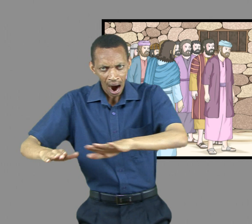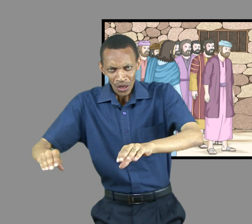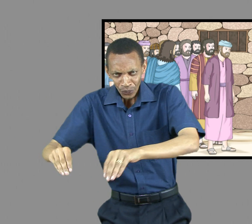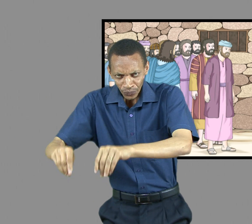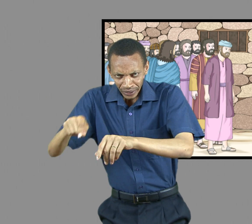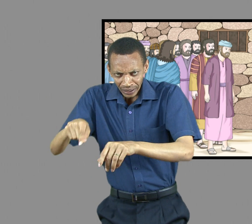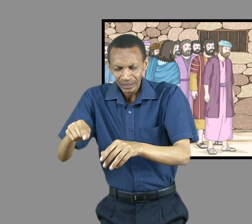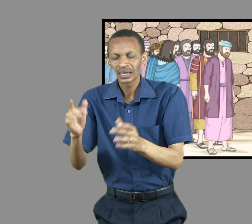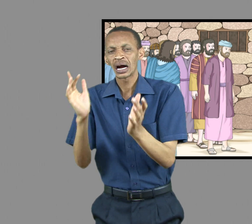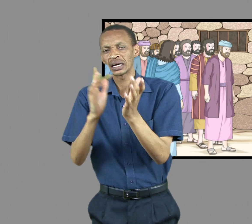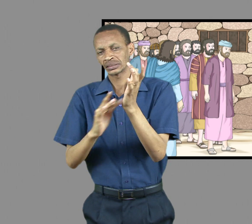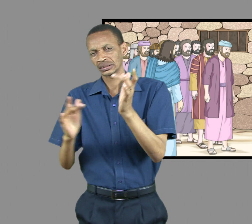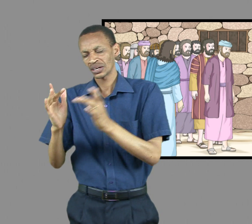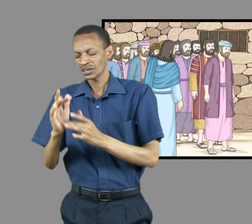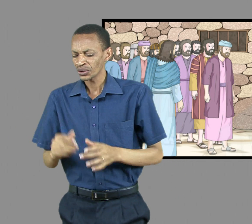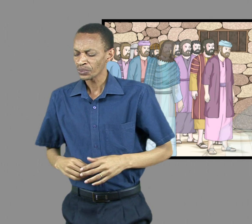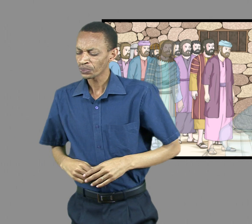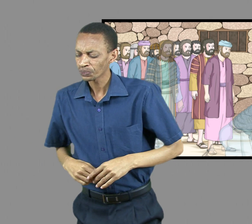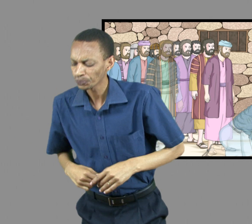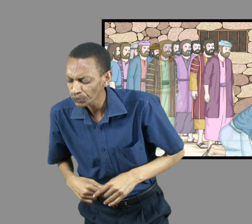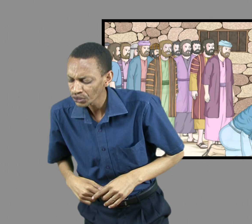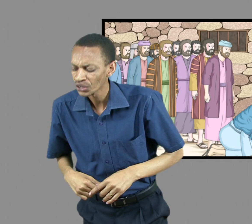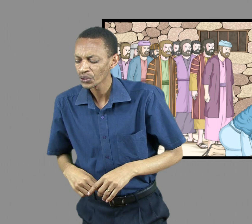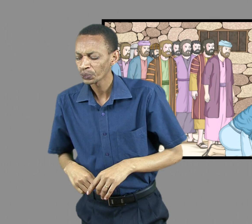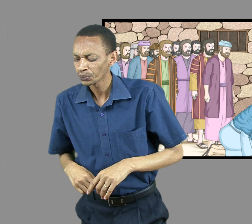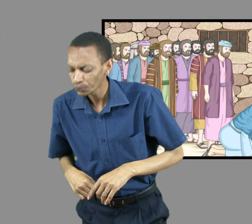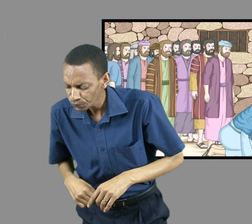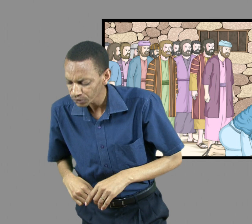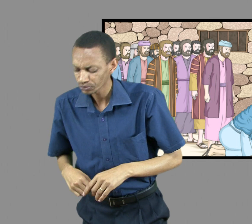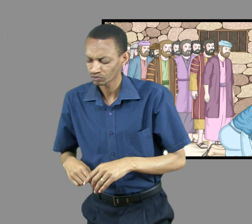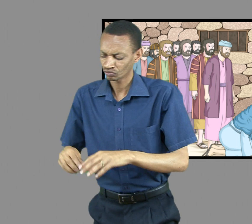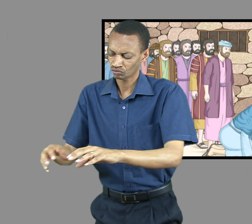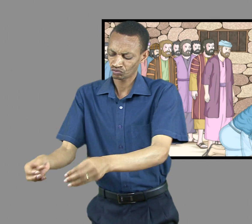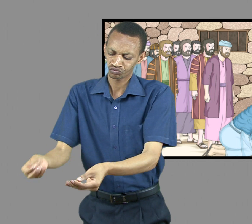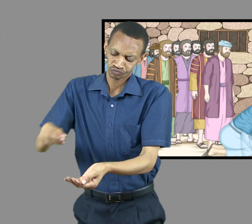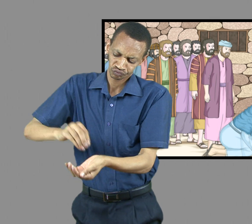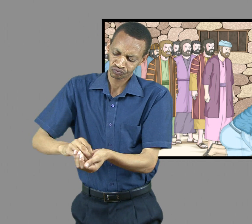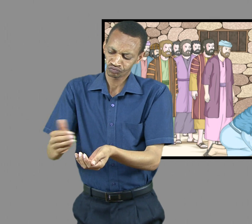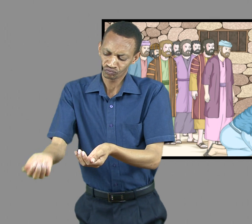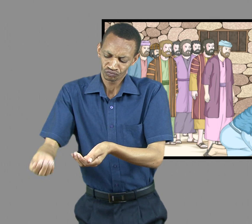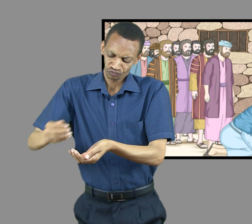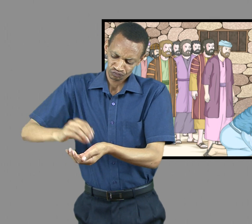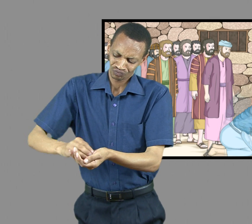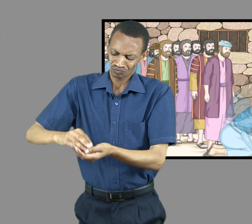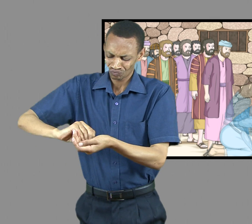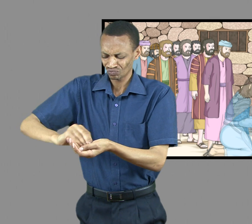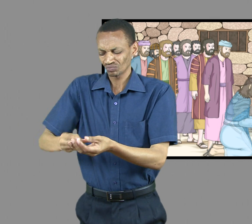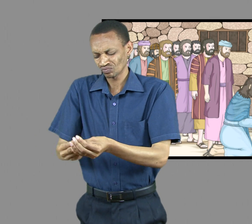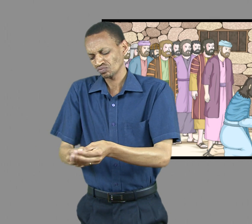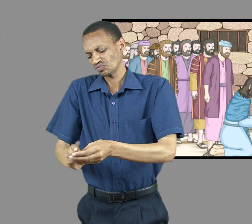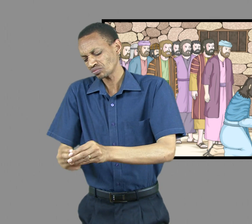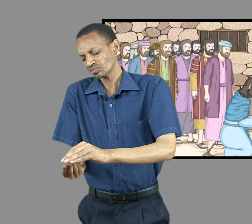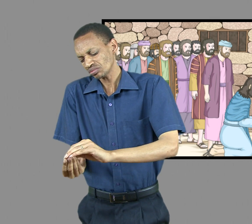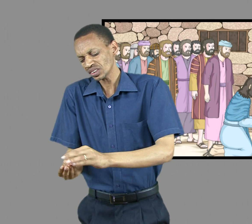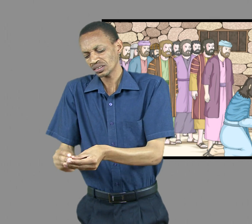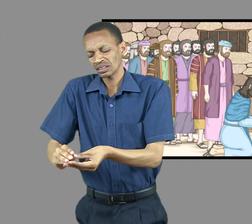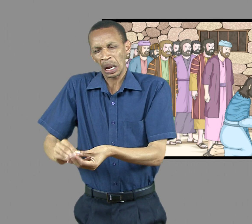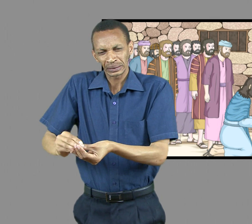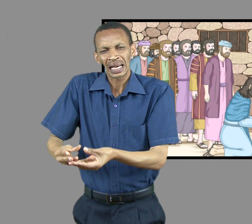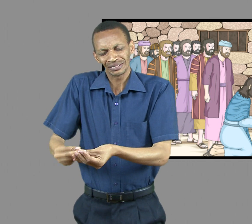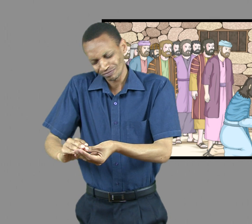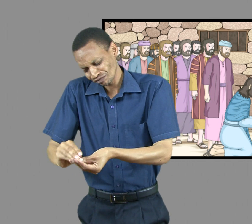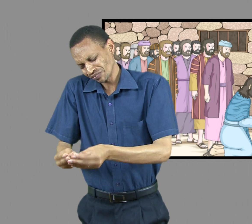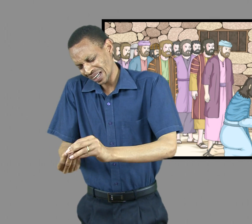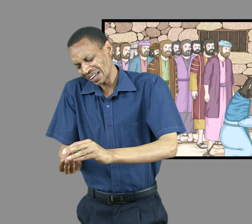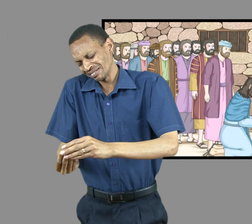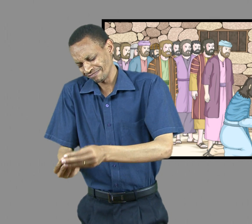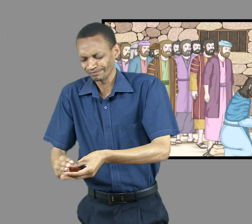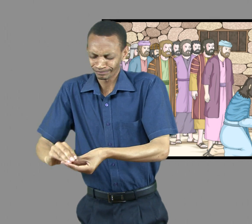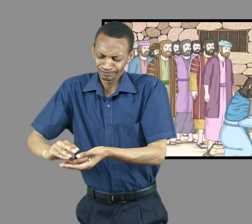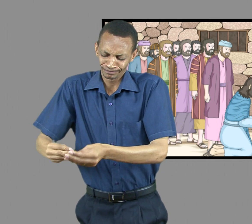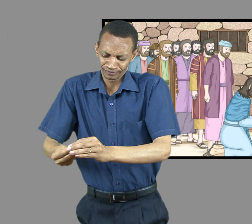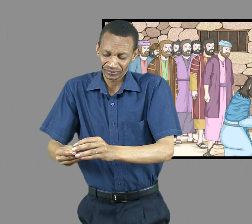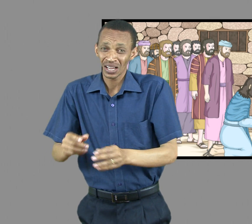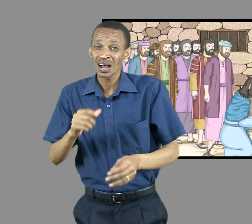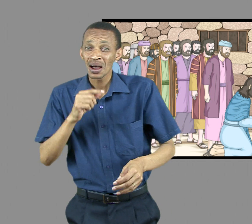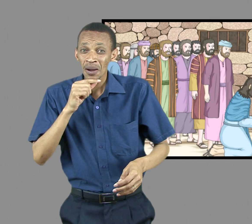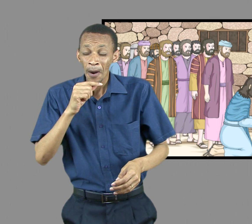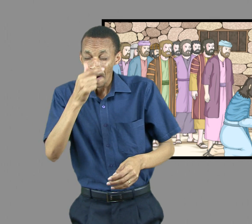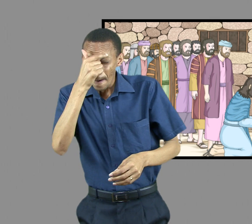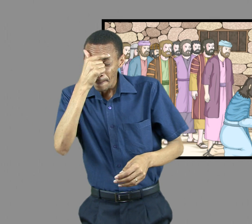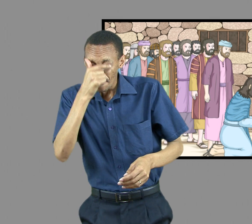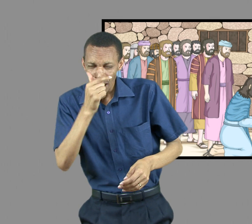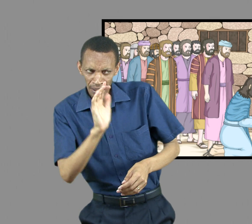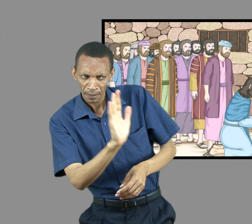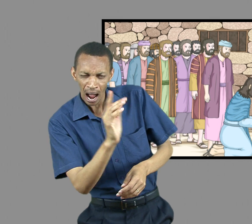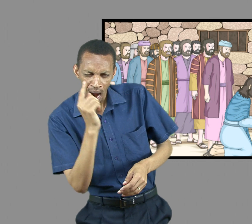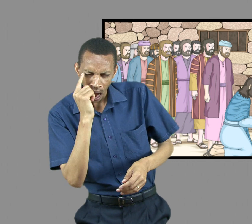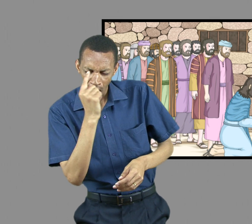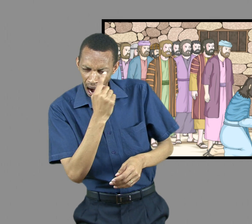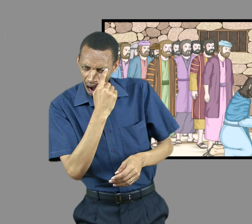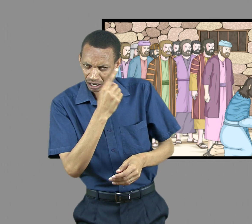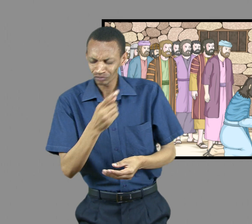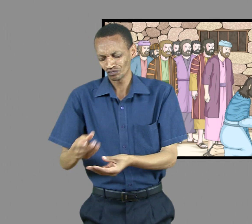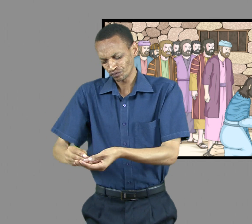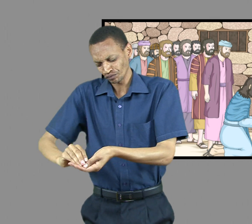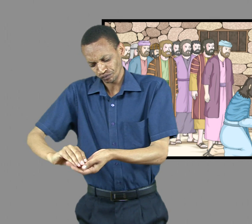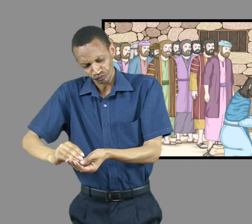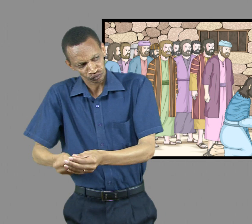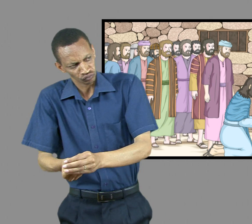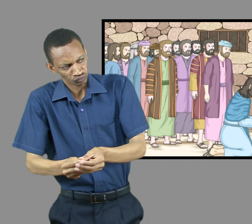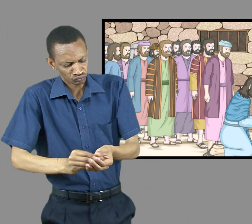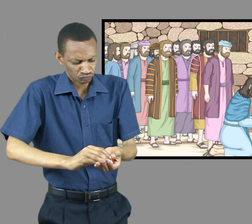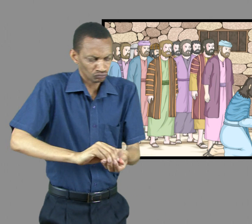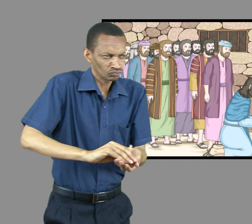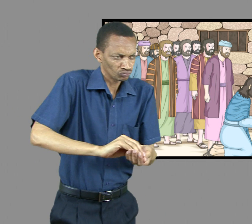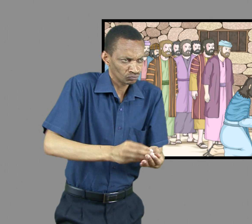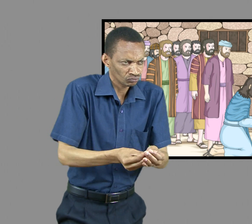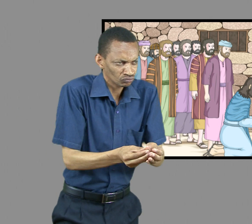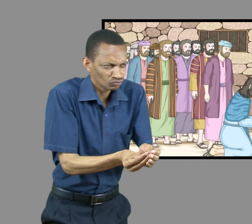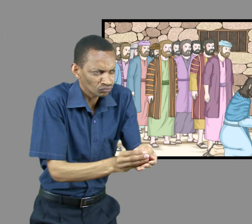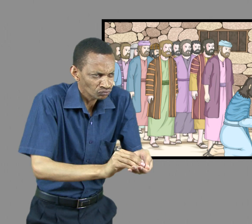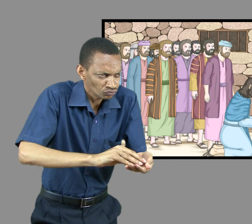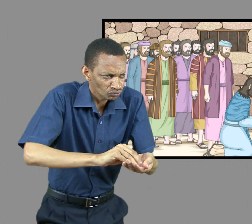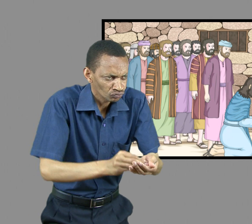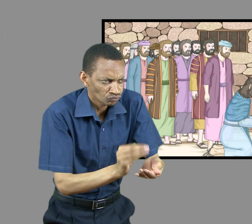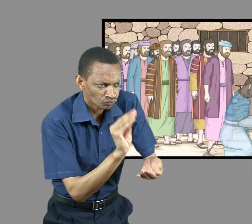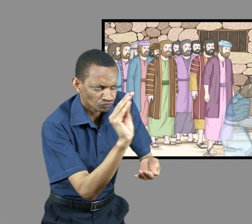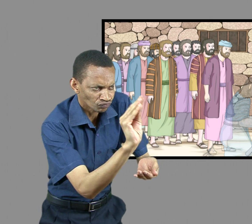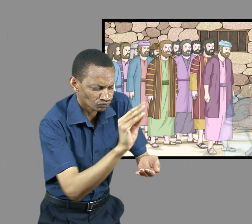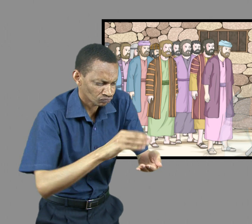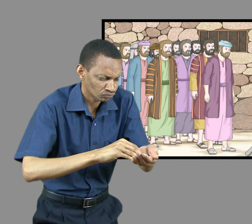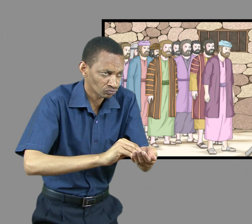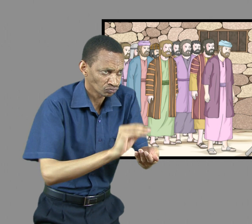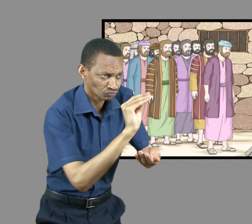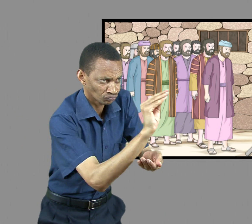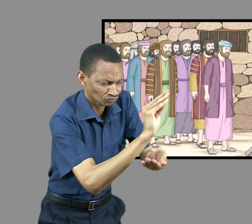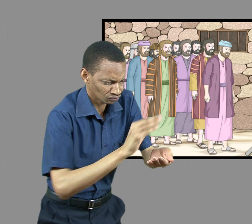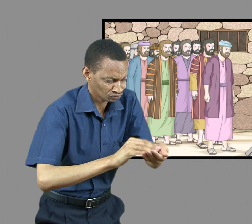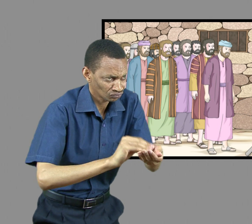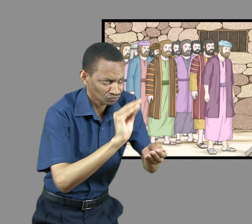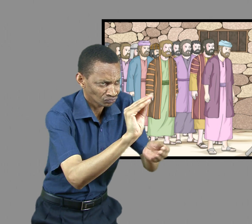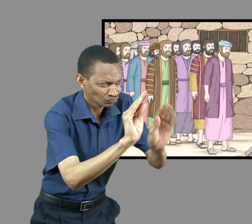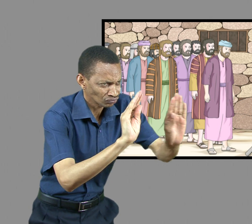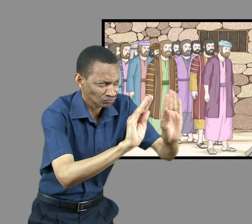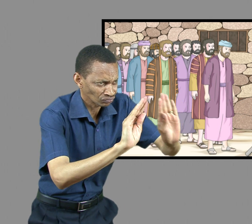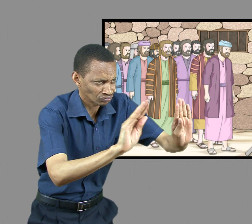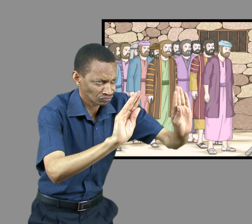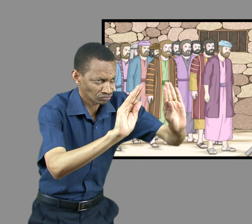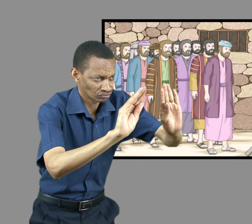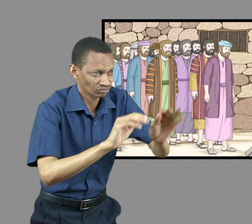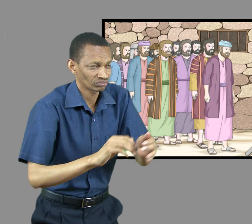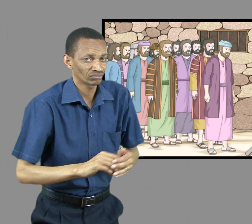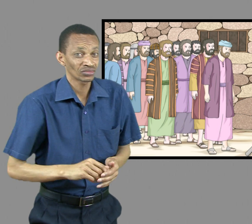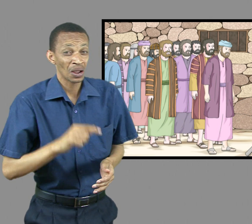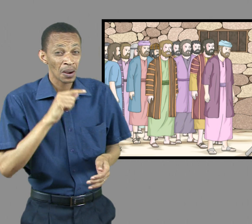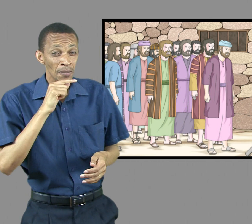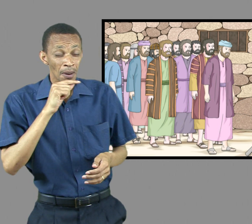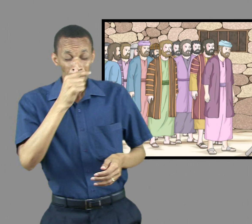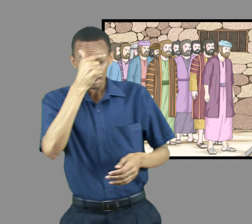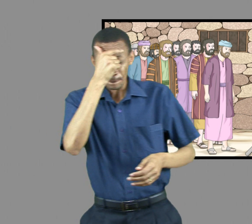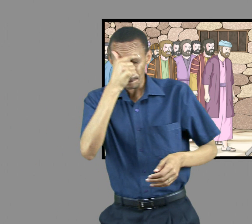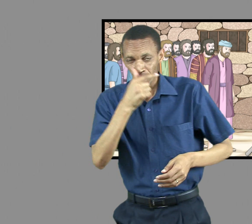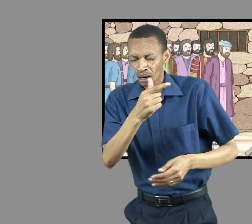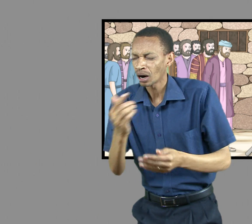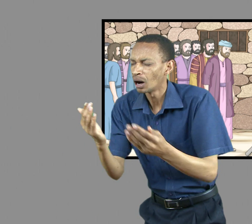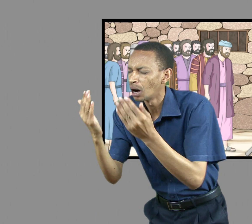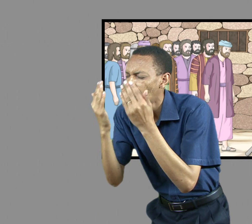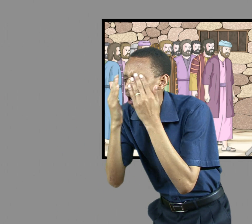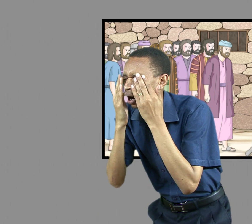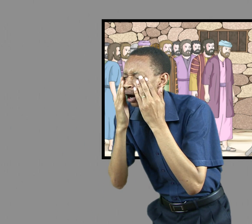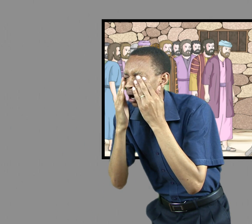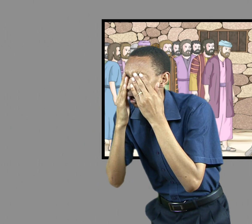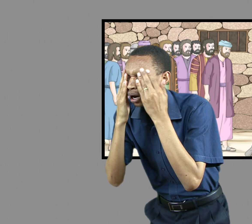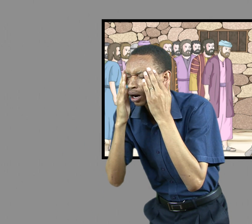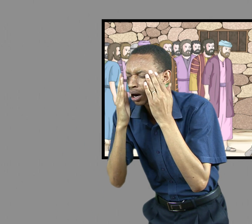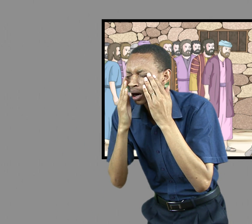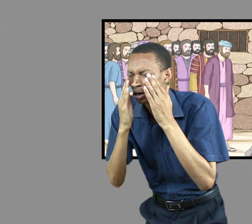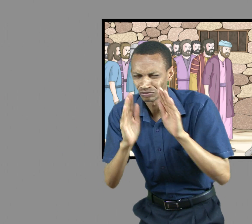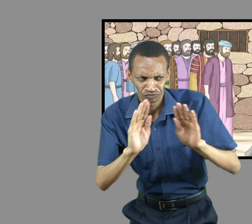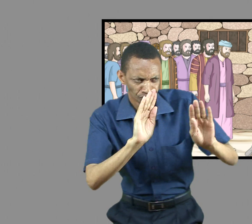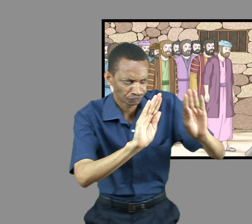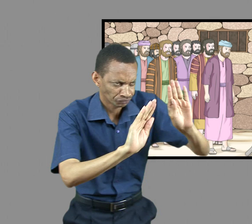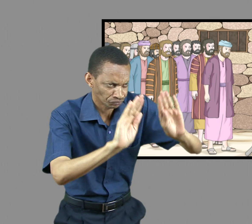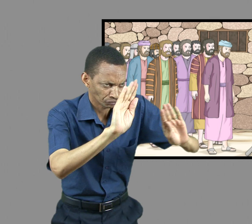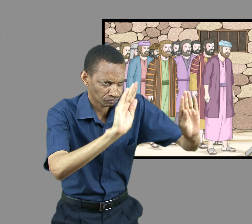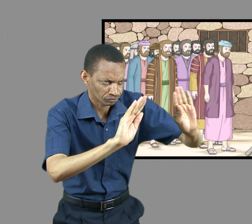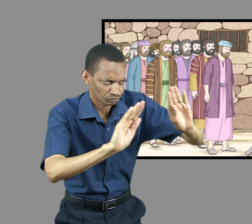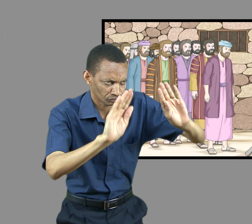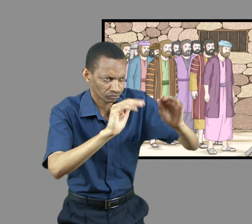When Jesus had said this, He spit on the ground, made some mud, and applied it to the man’s eyes.